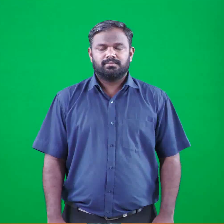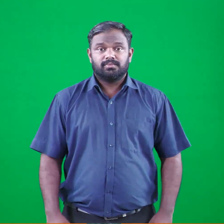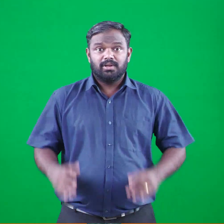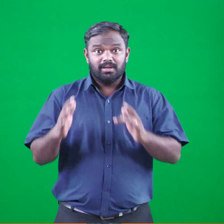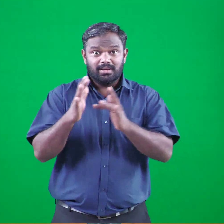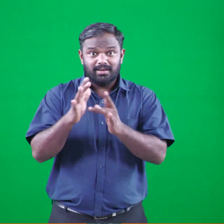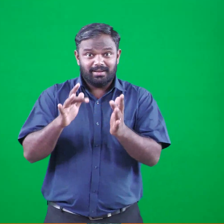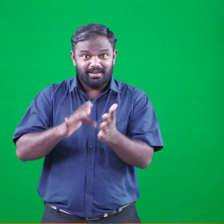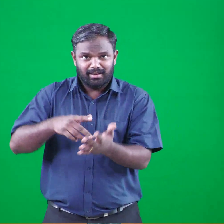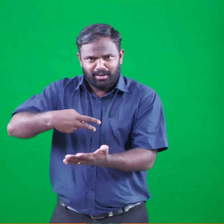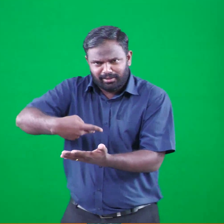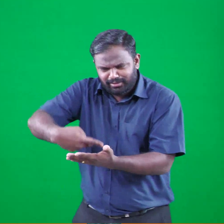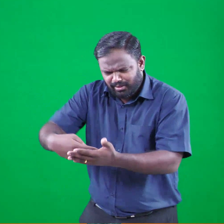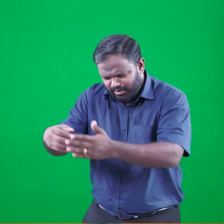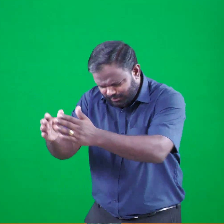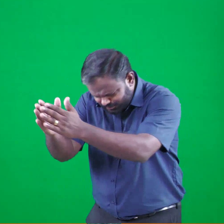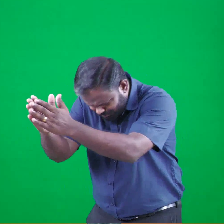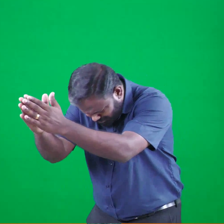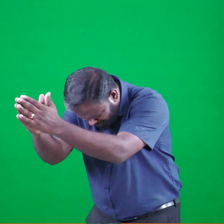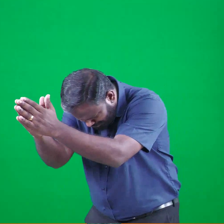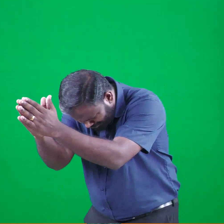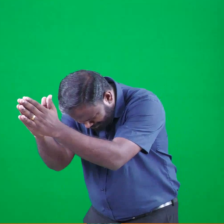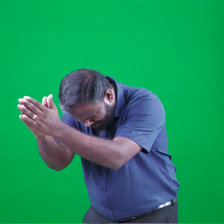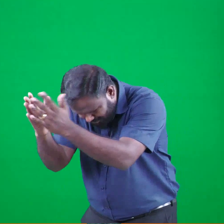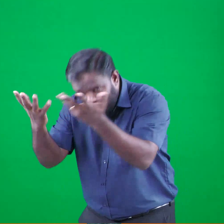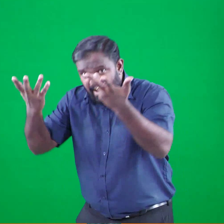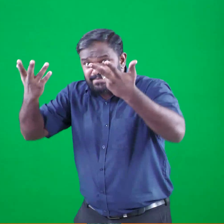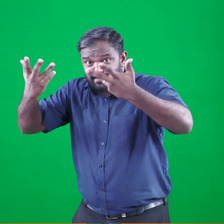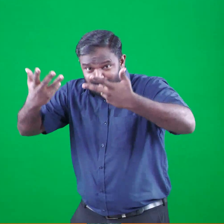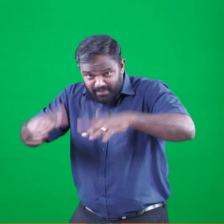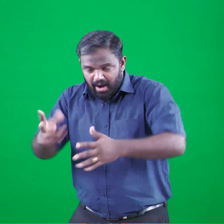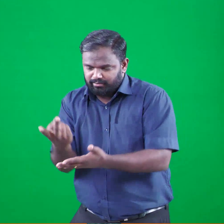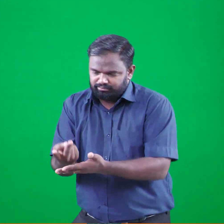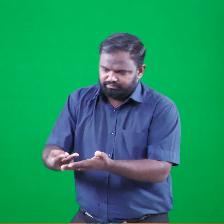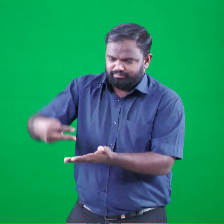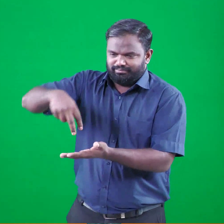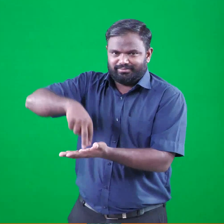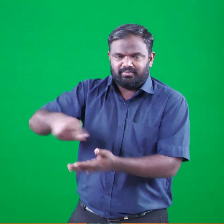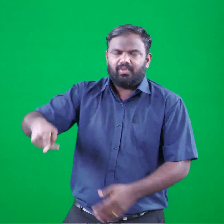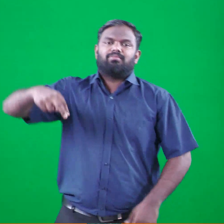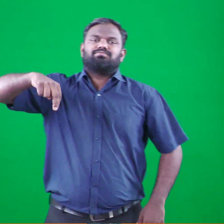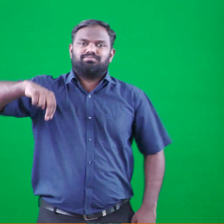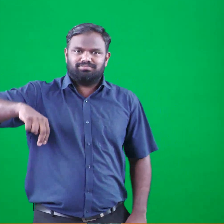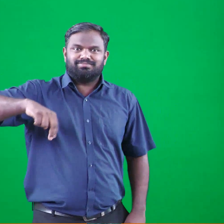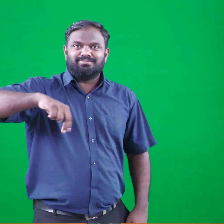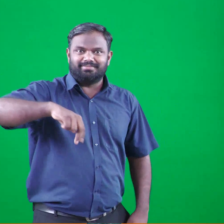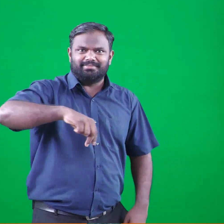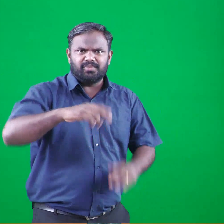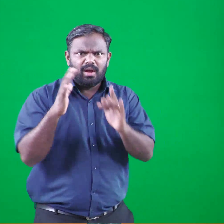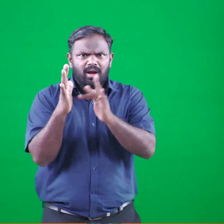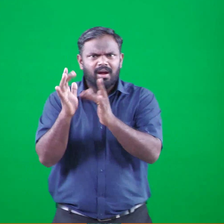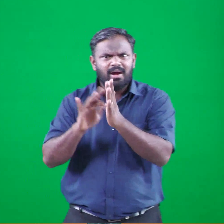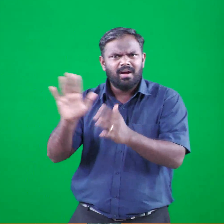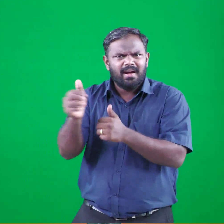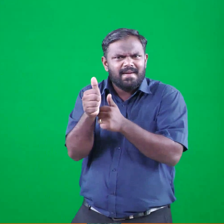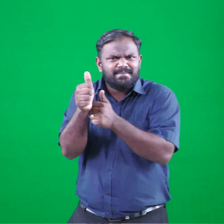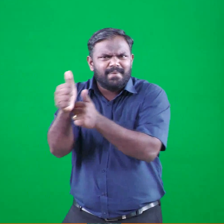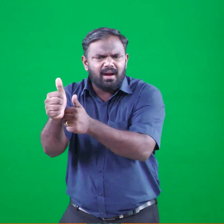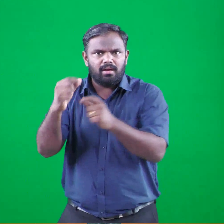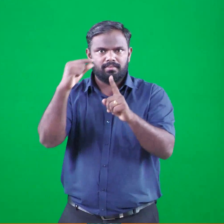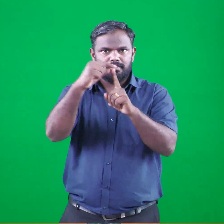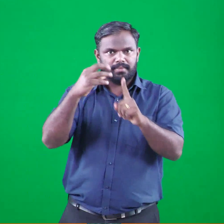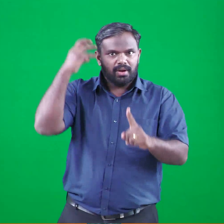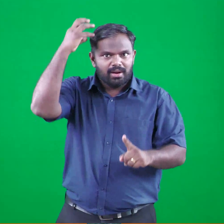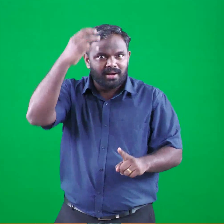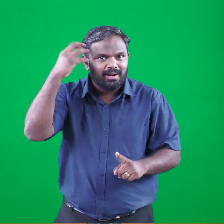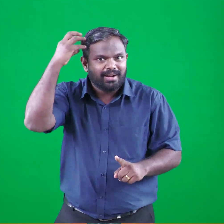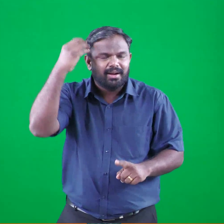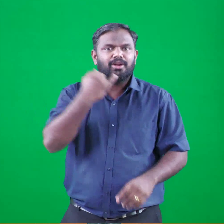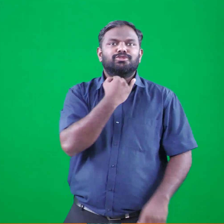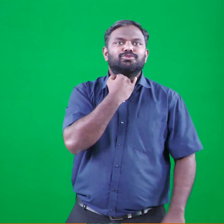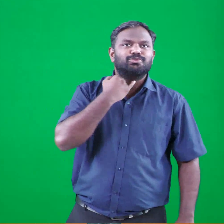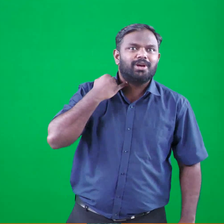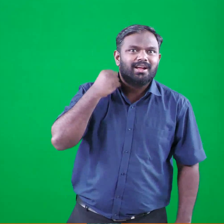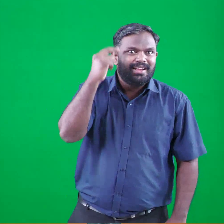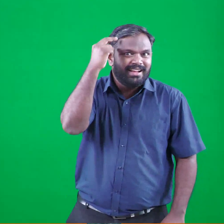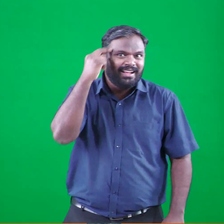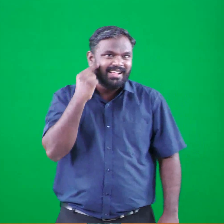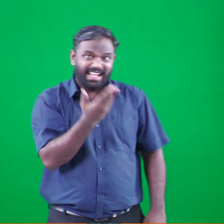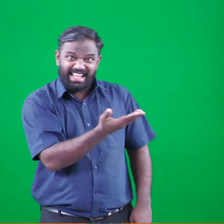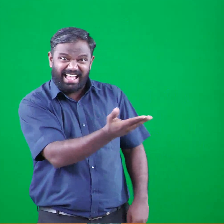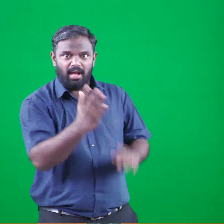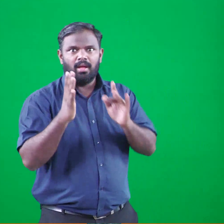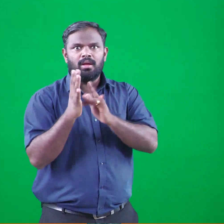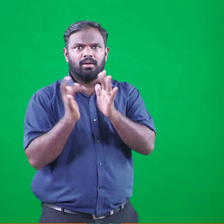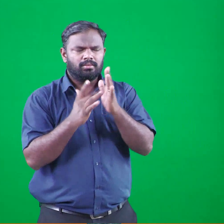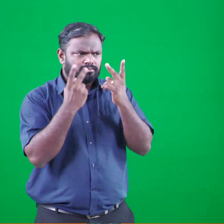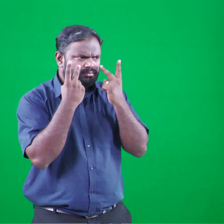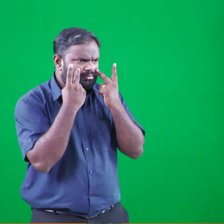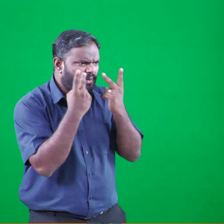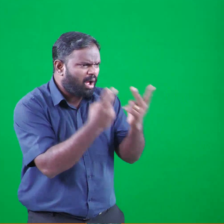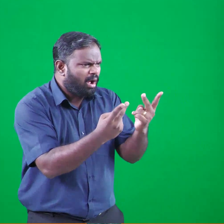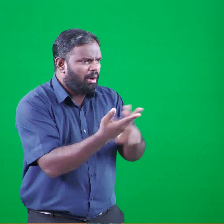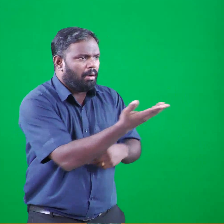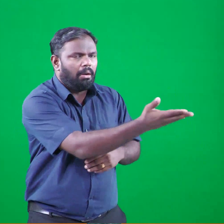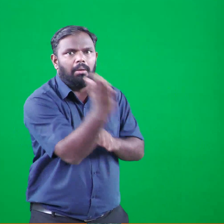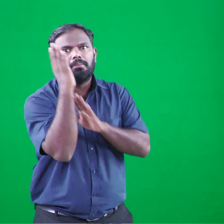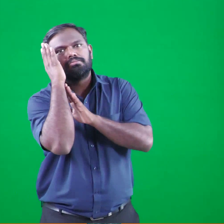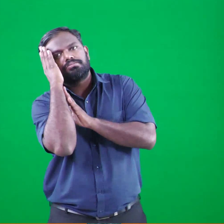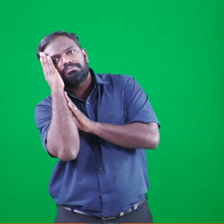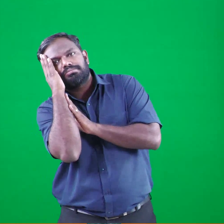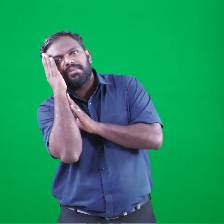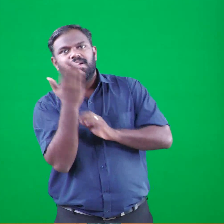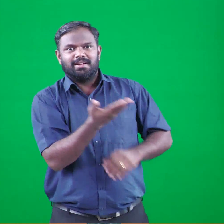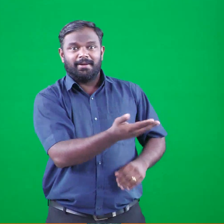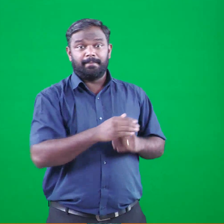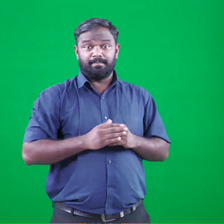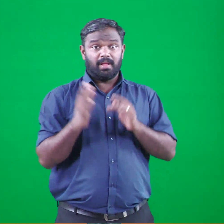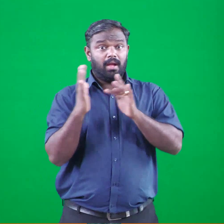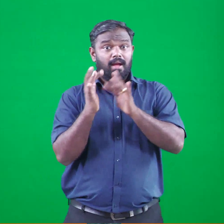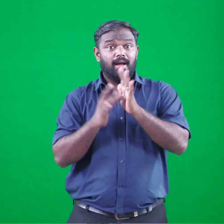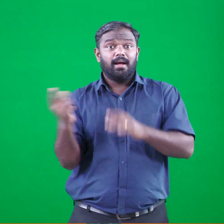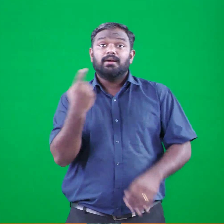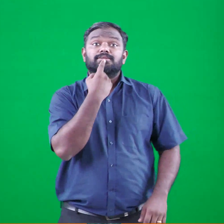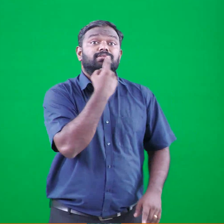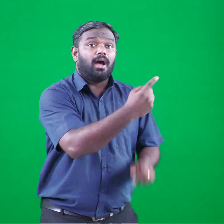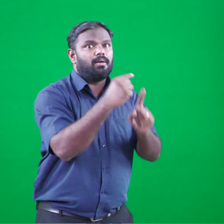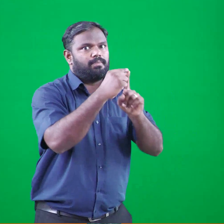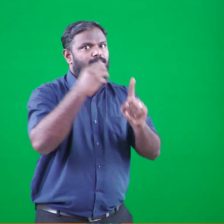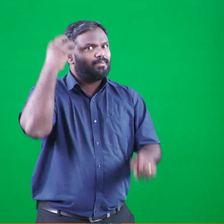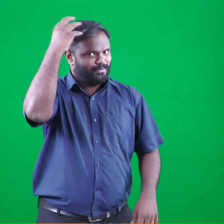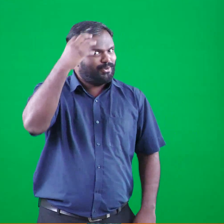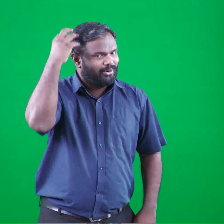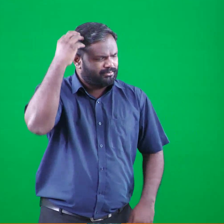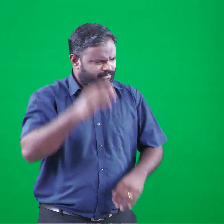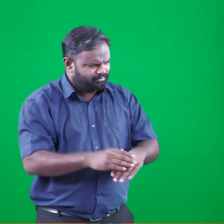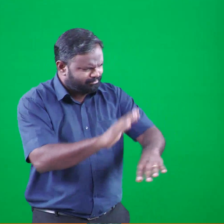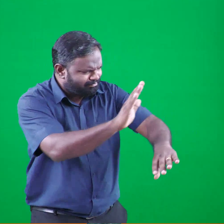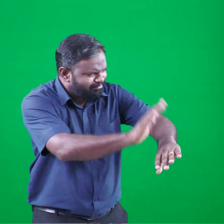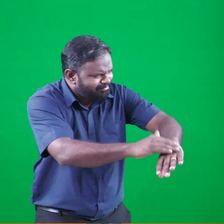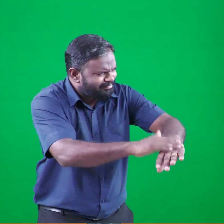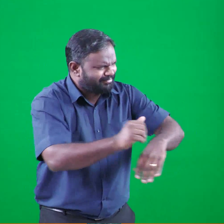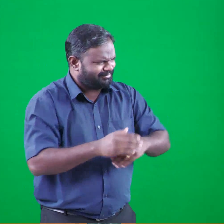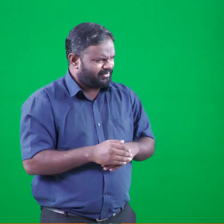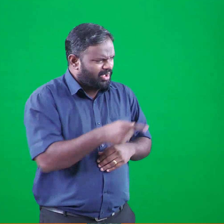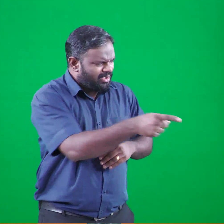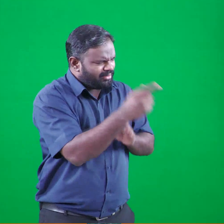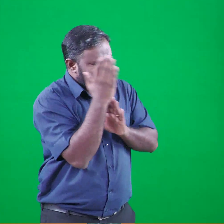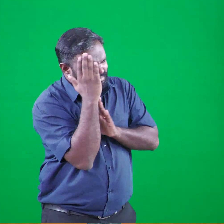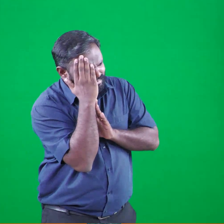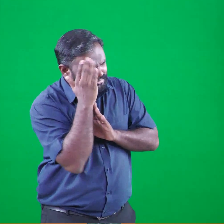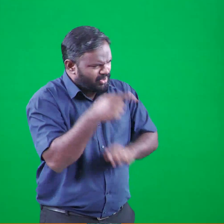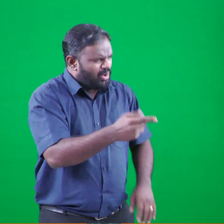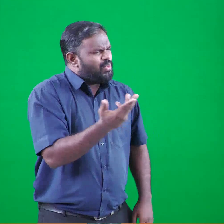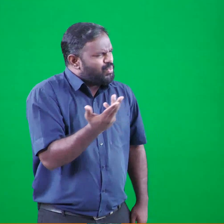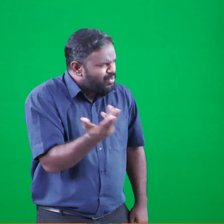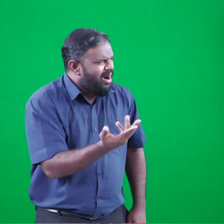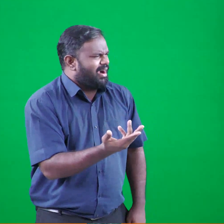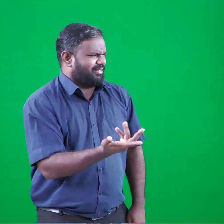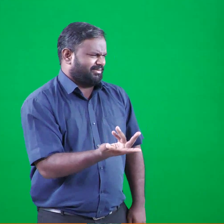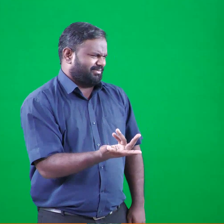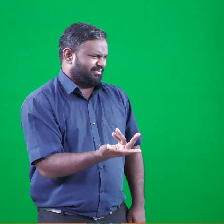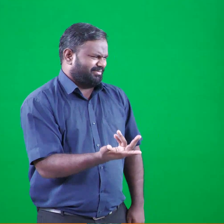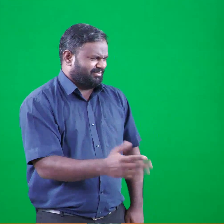Then Jesus returned and found them sleeping. " Simon, are you asleep?" He asked.